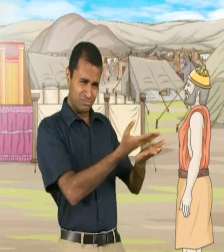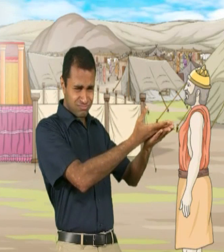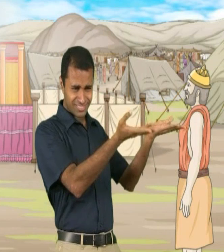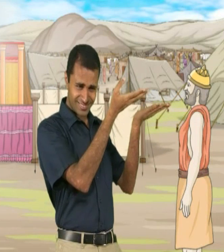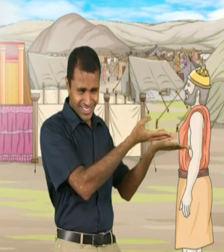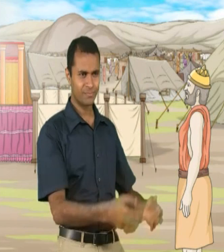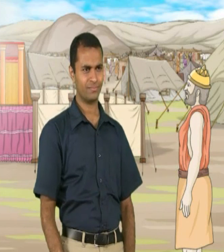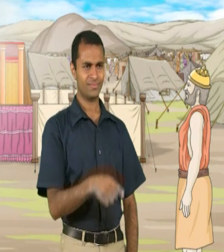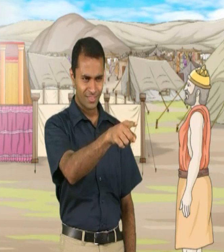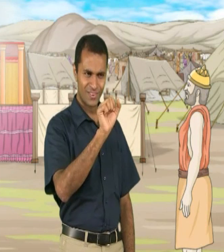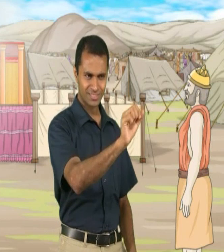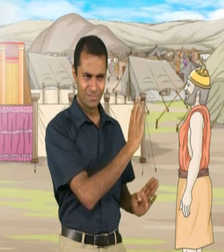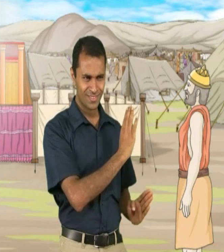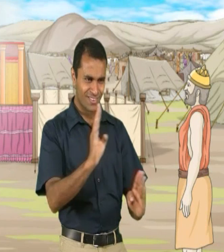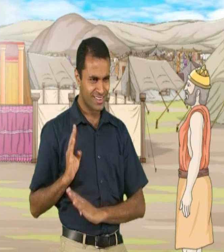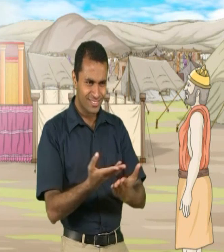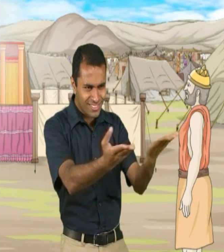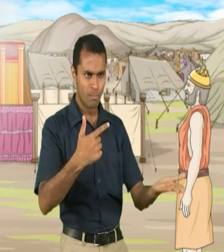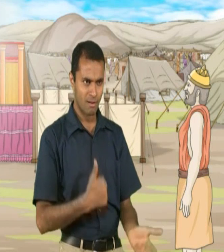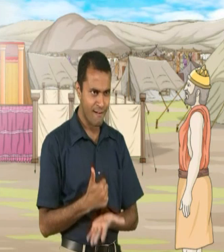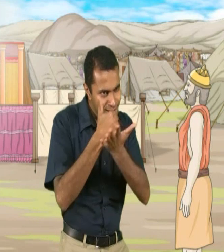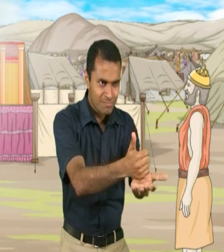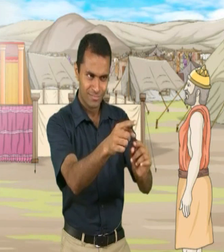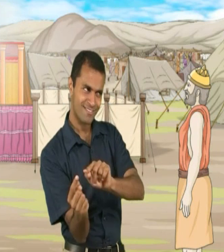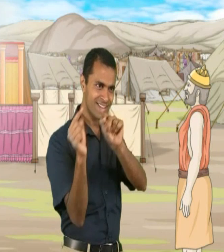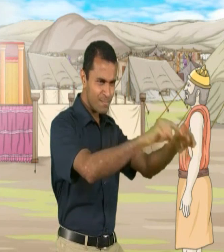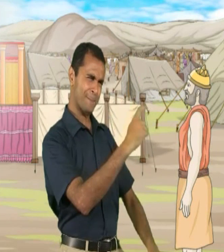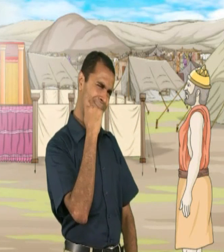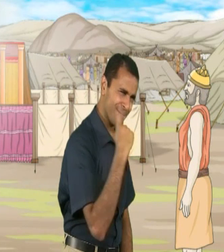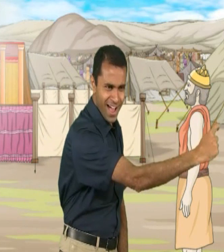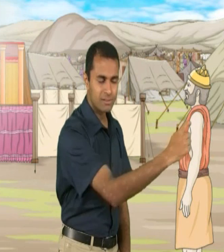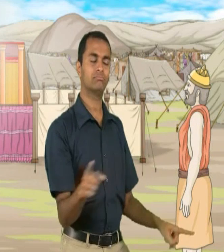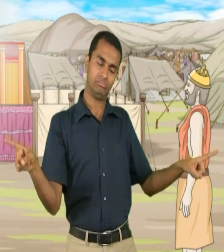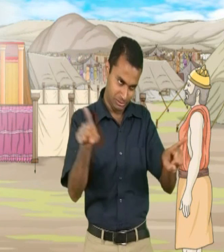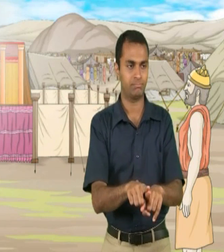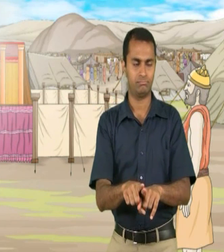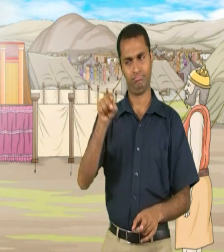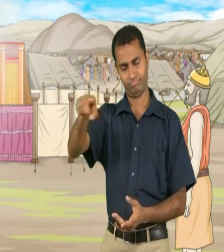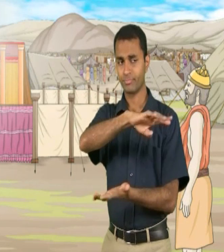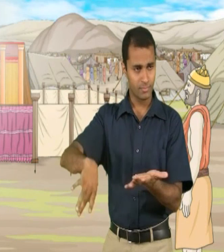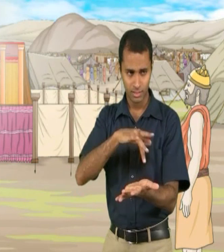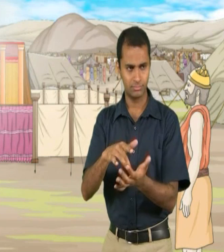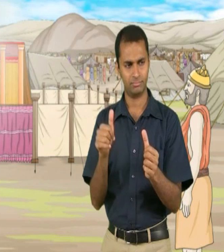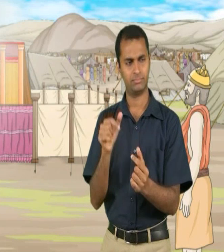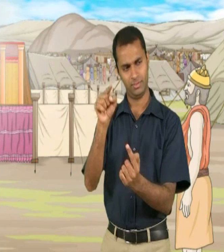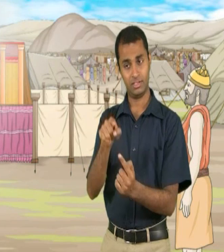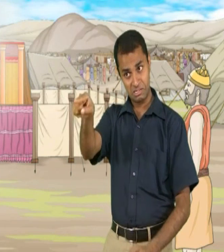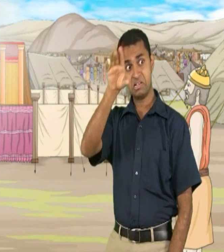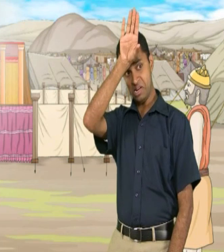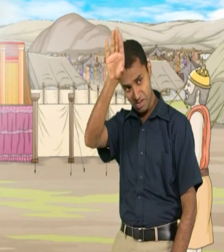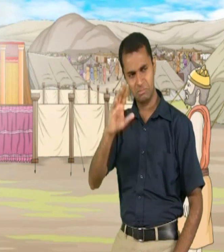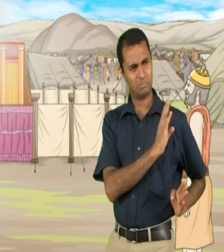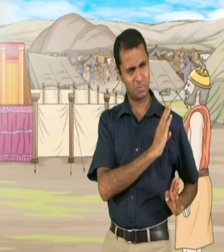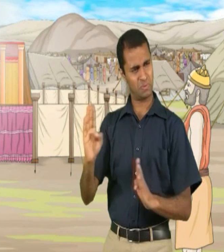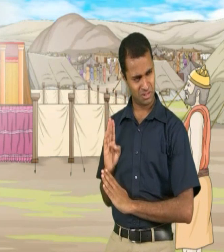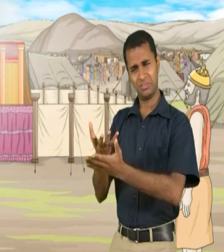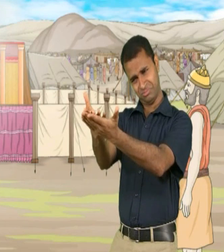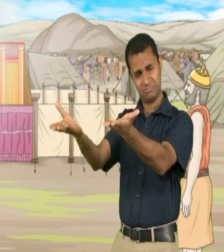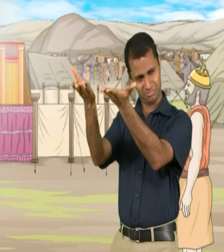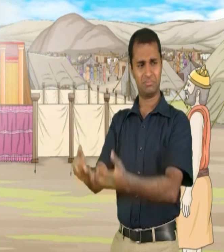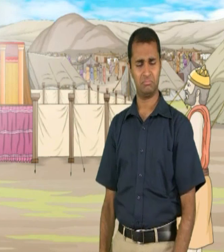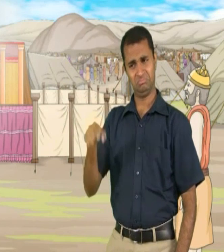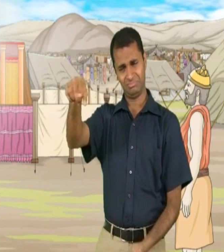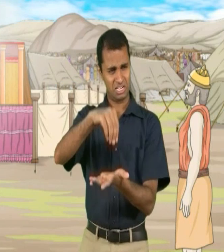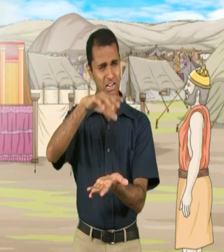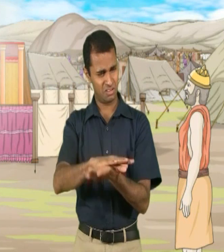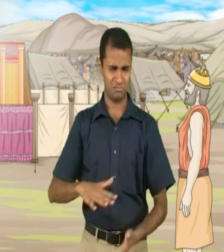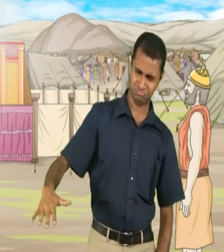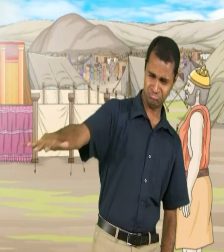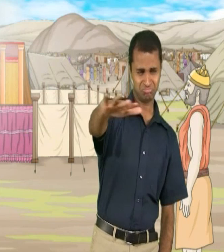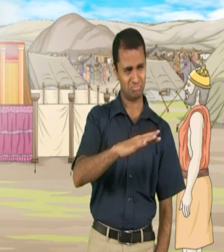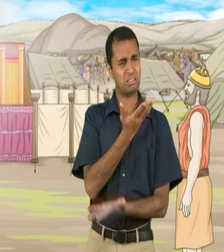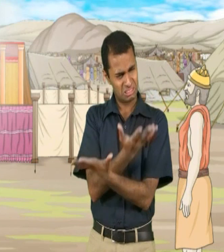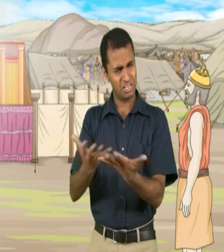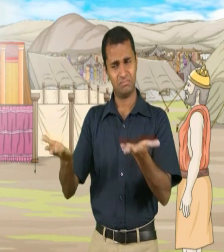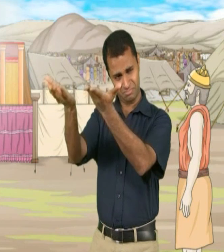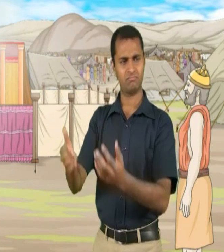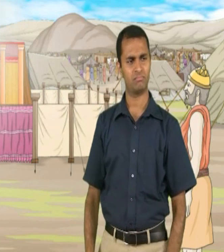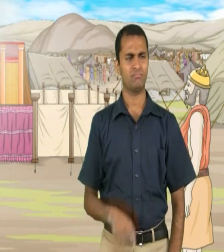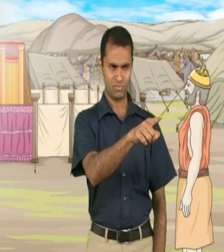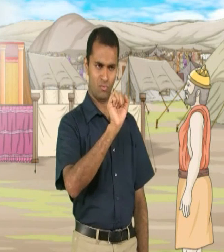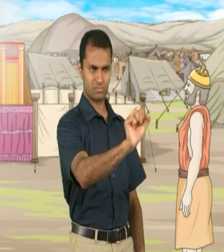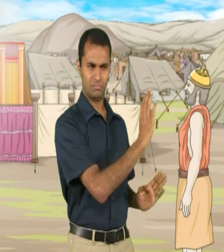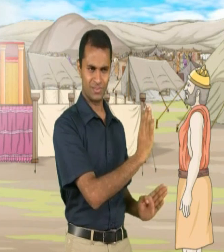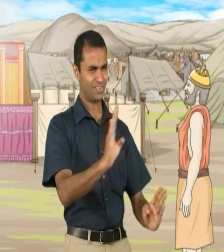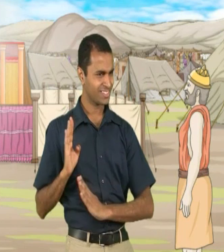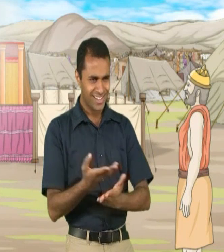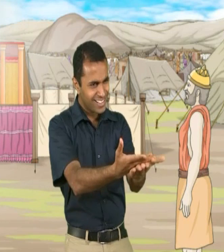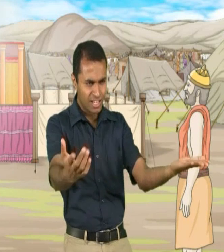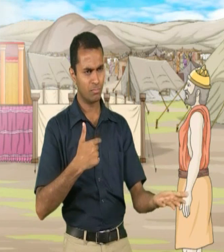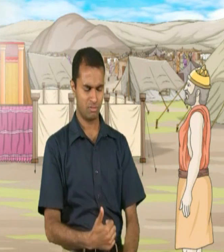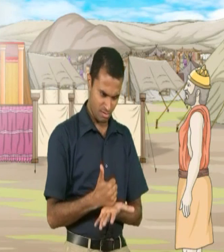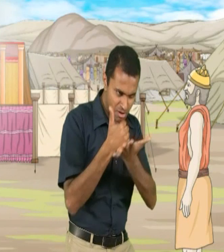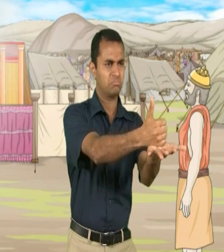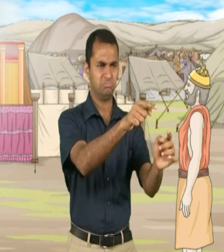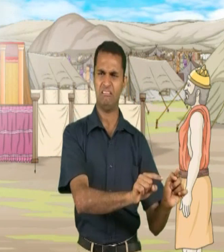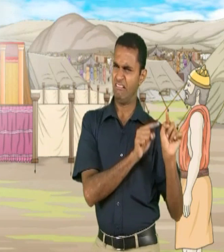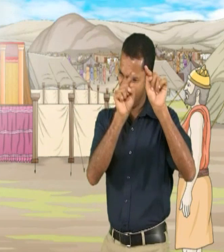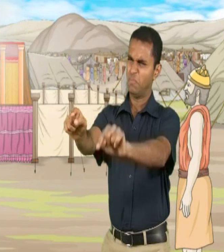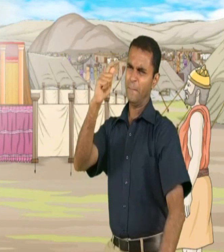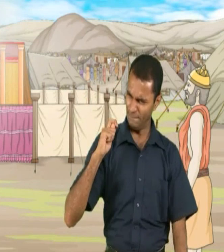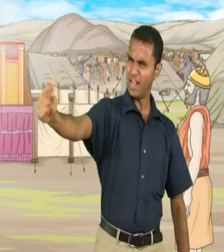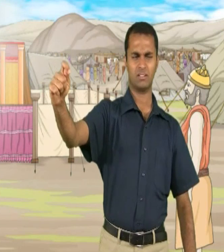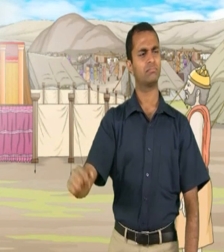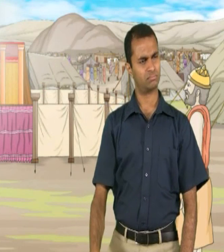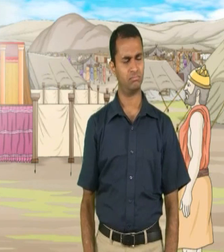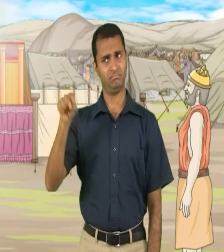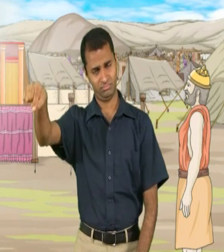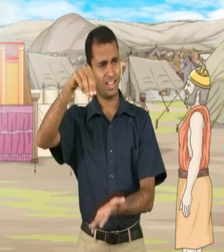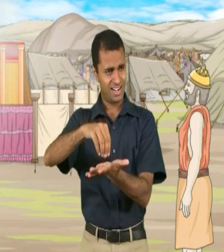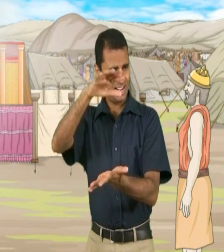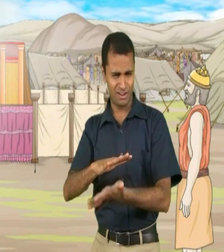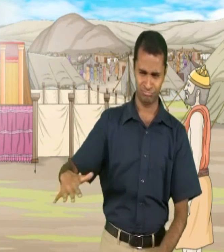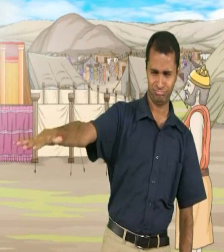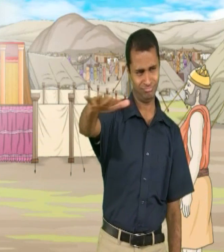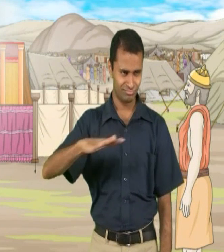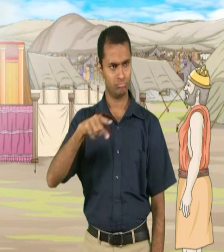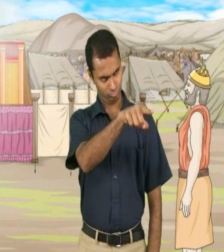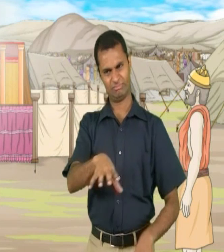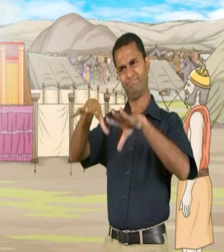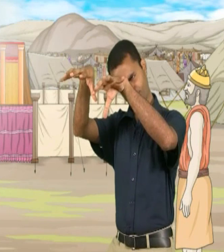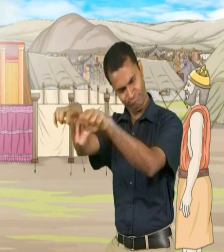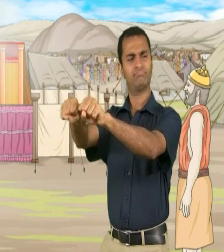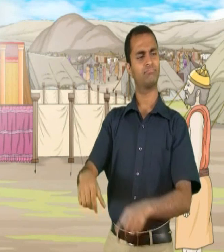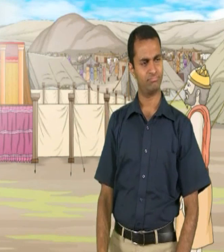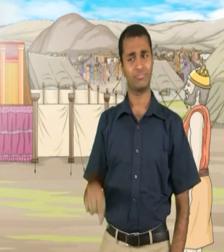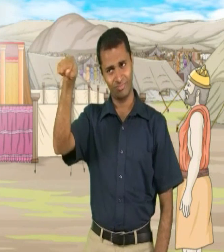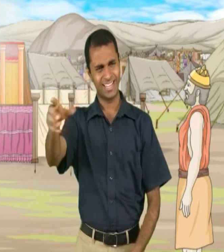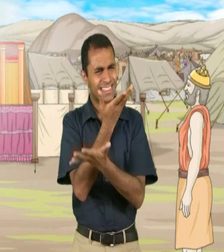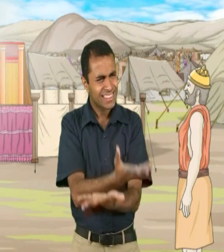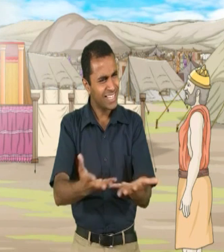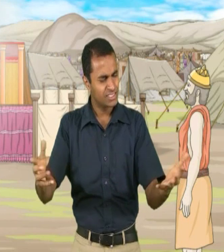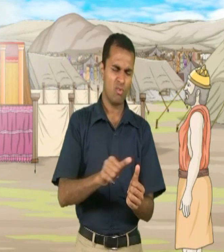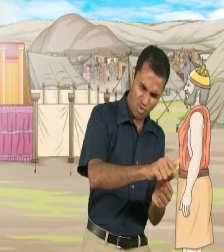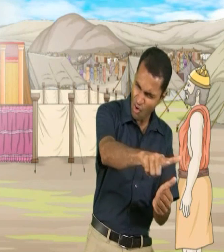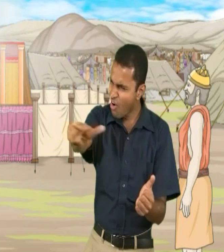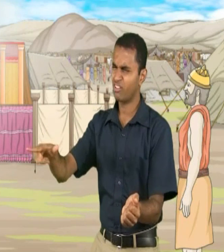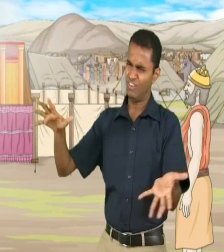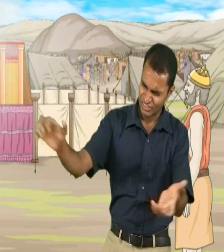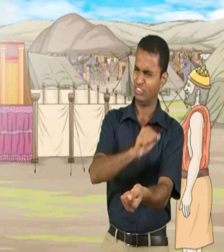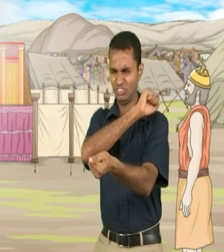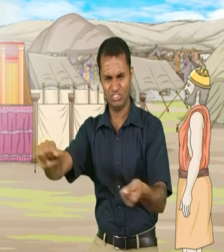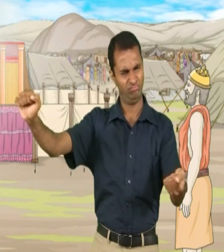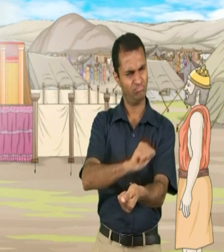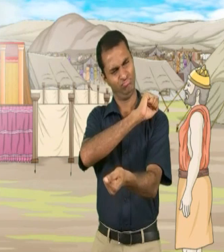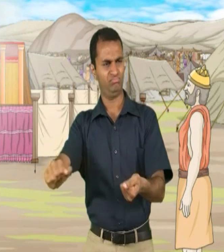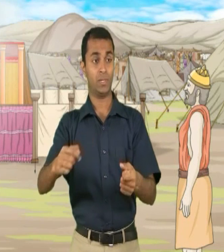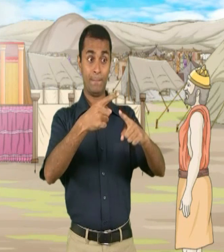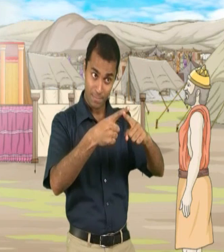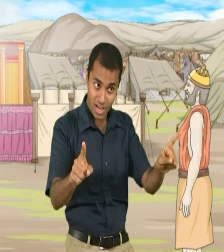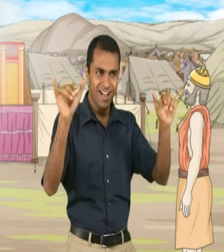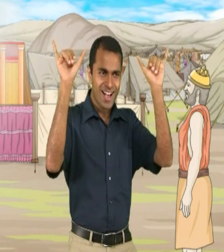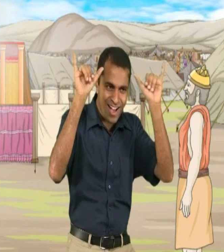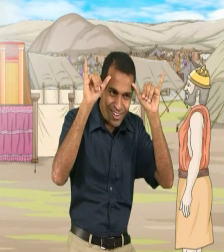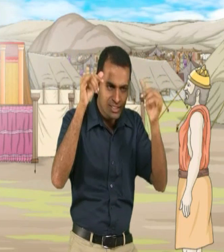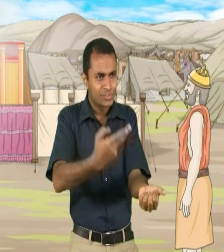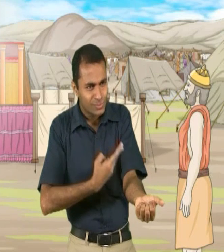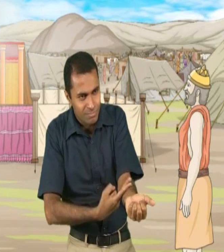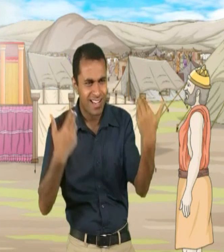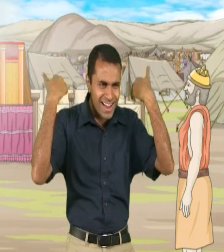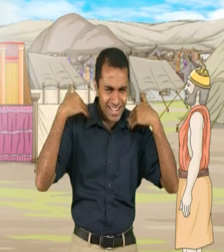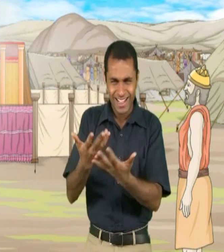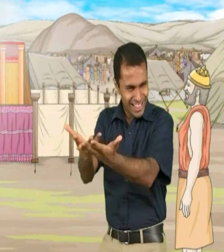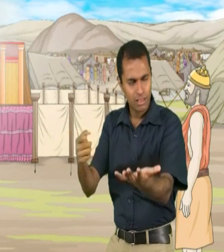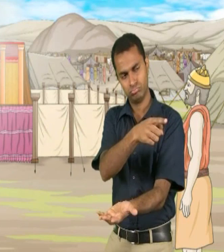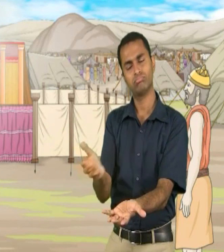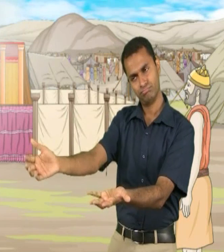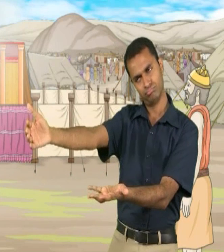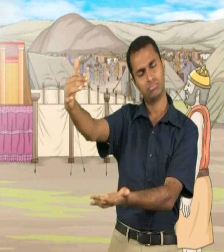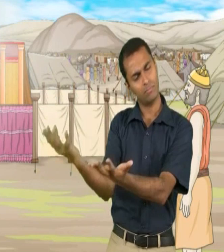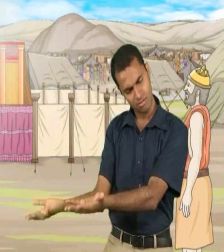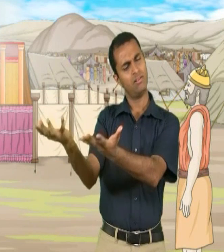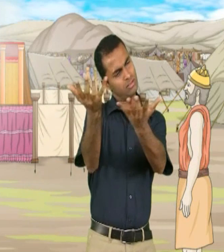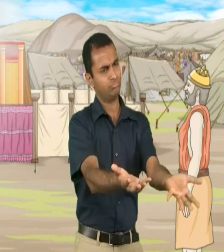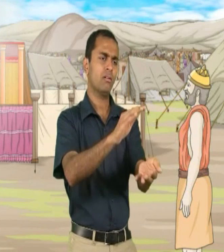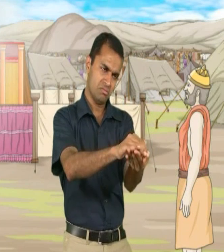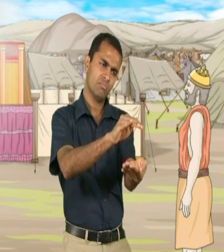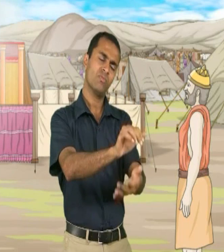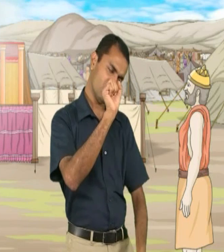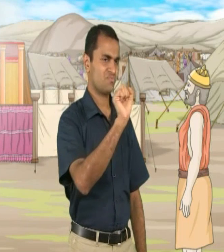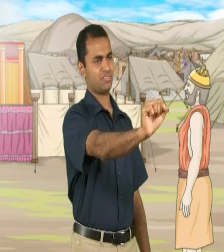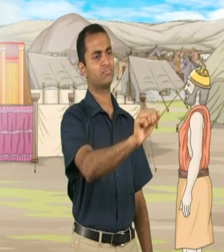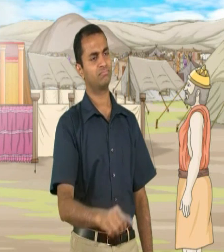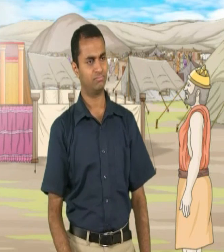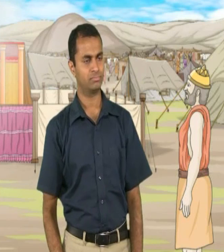And you shall do to Ai and its king as you did to Jericho and its king, except that you may carry off their plunder and livestock for yourselves.